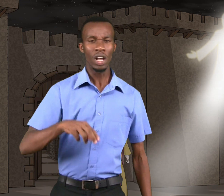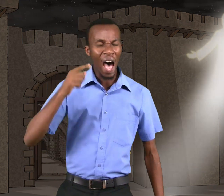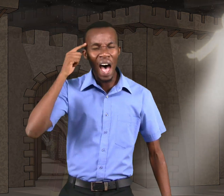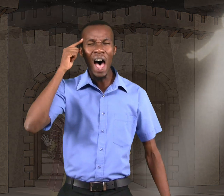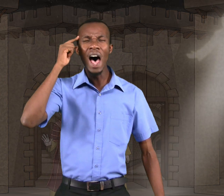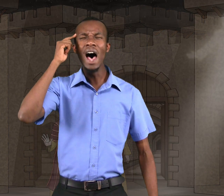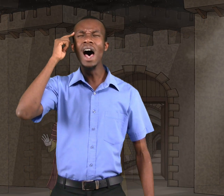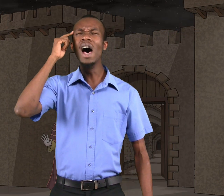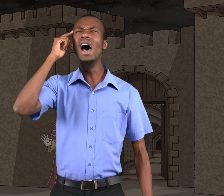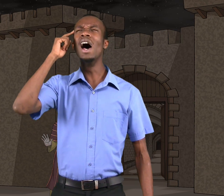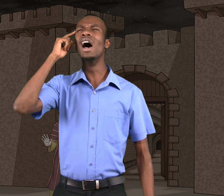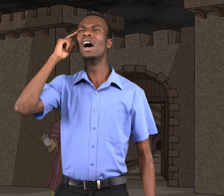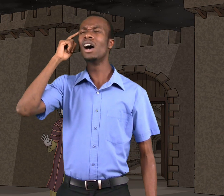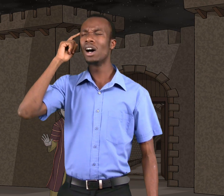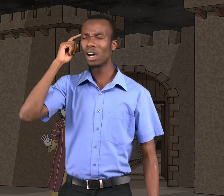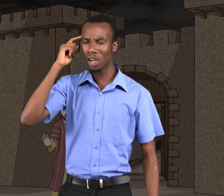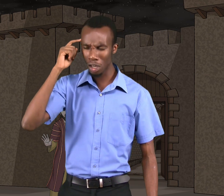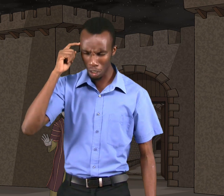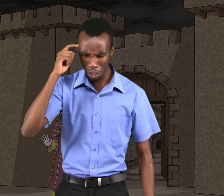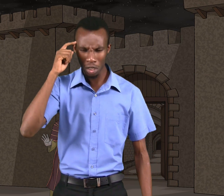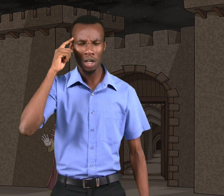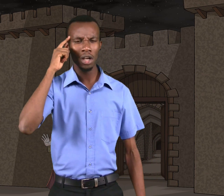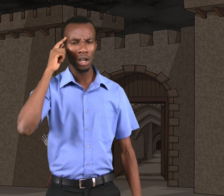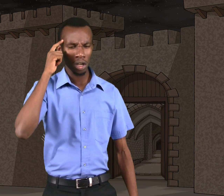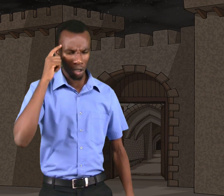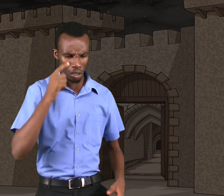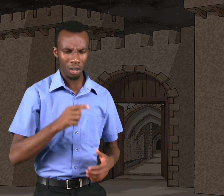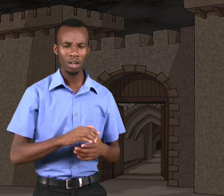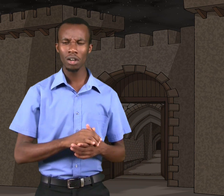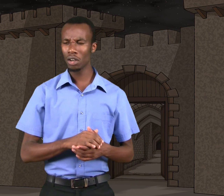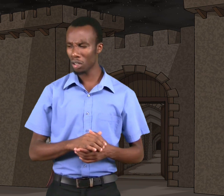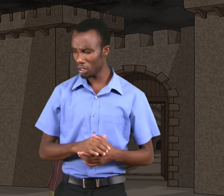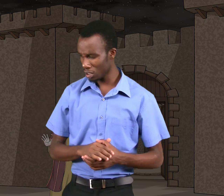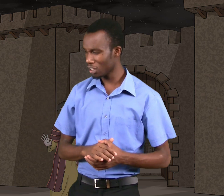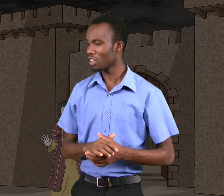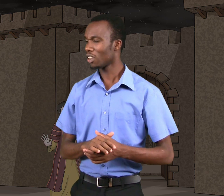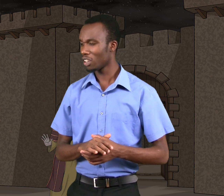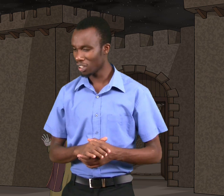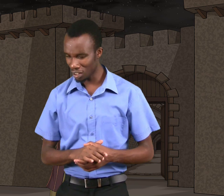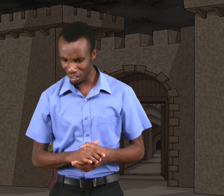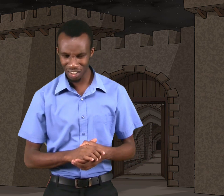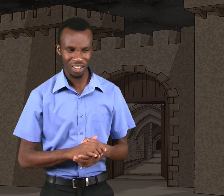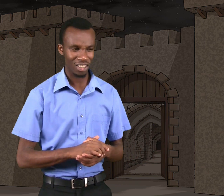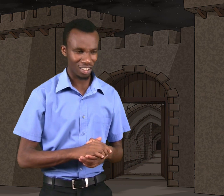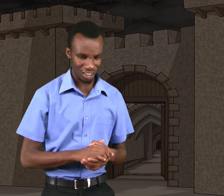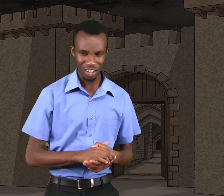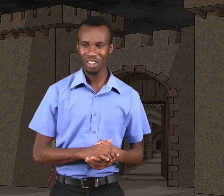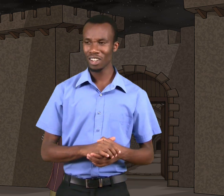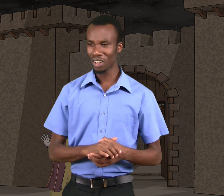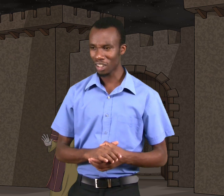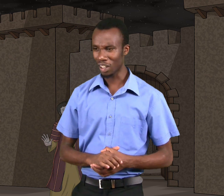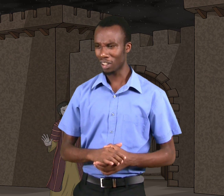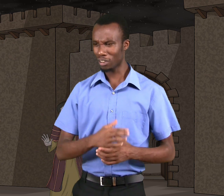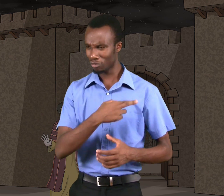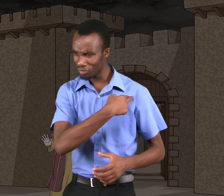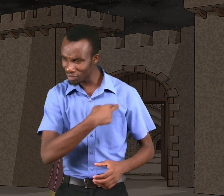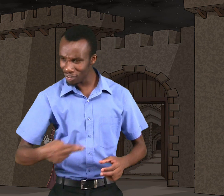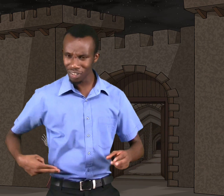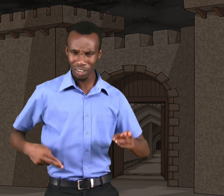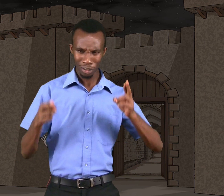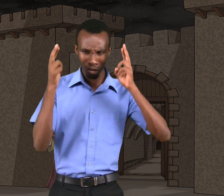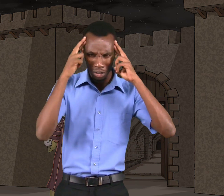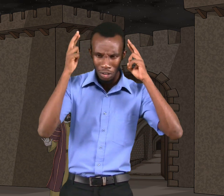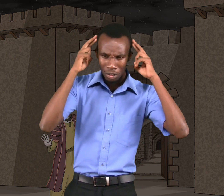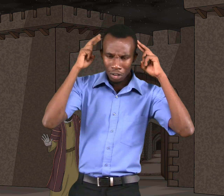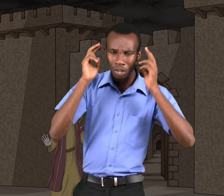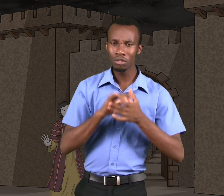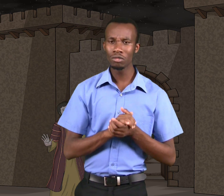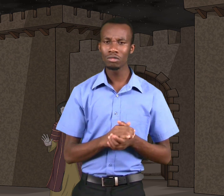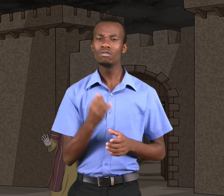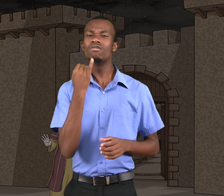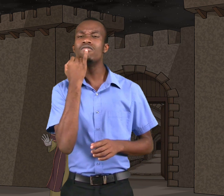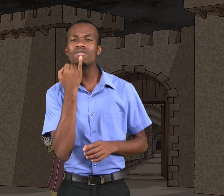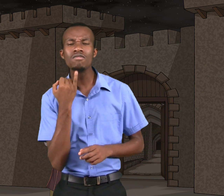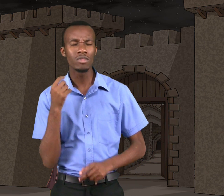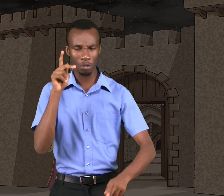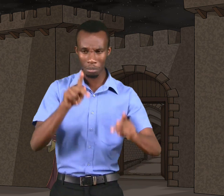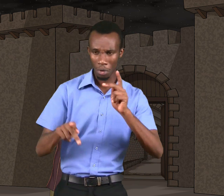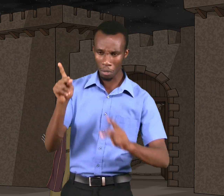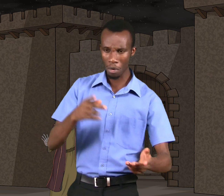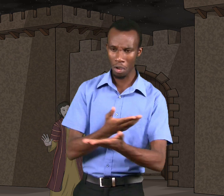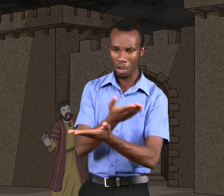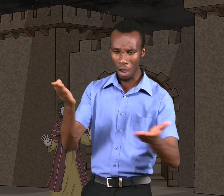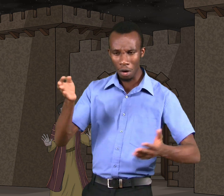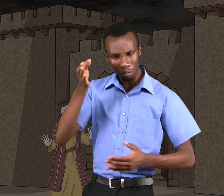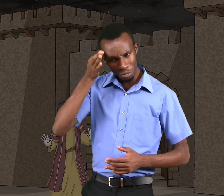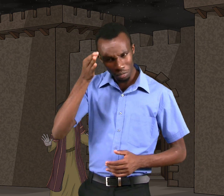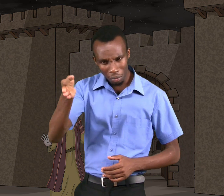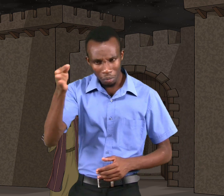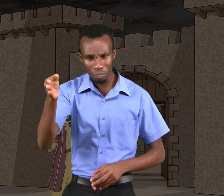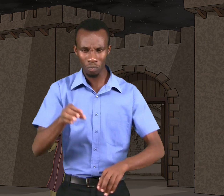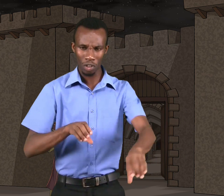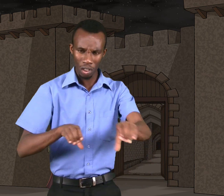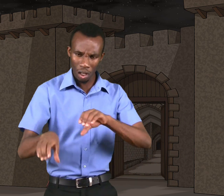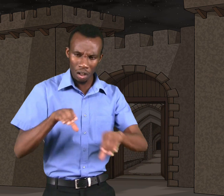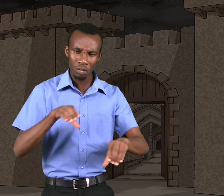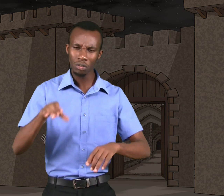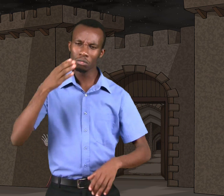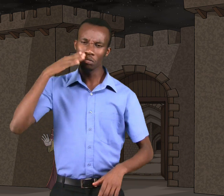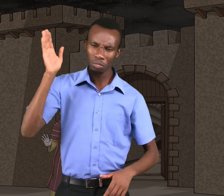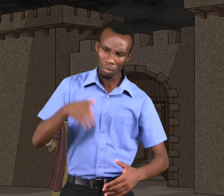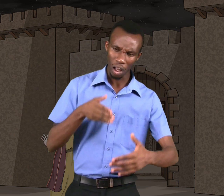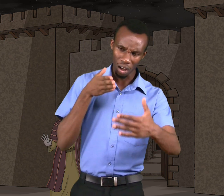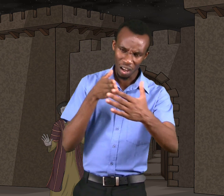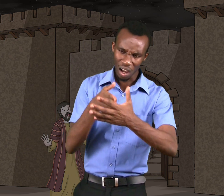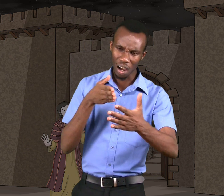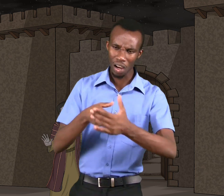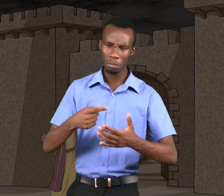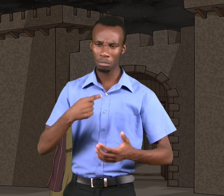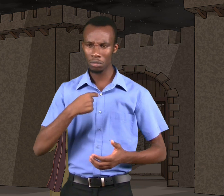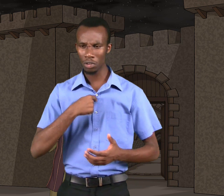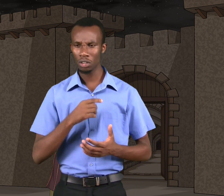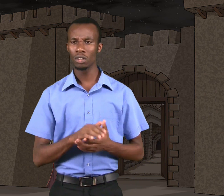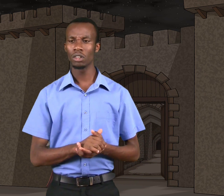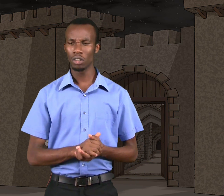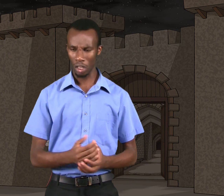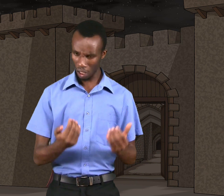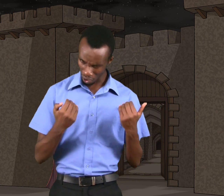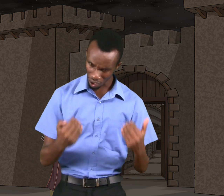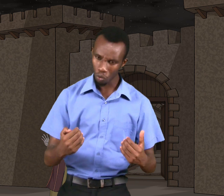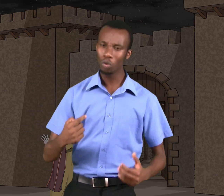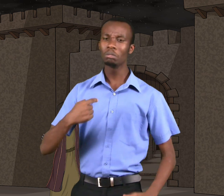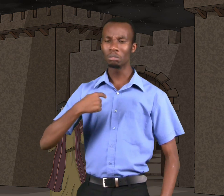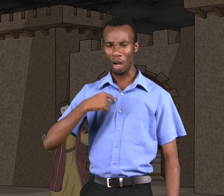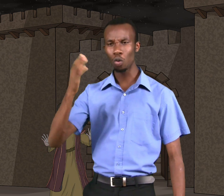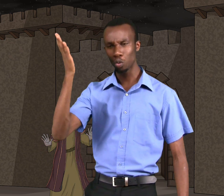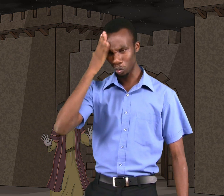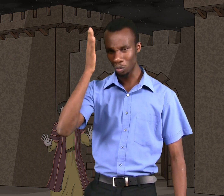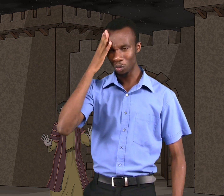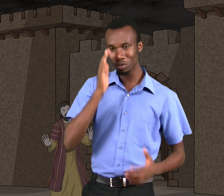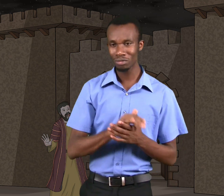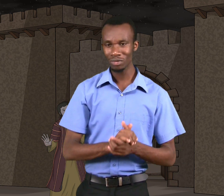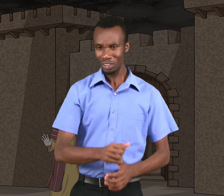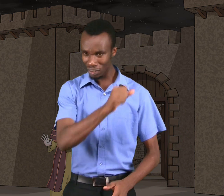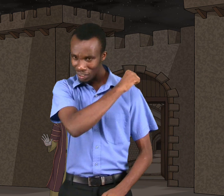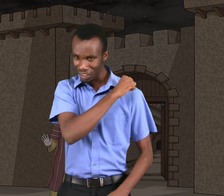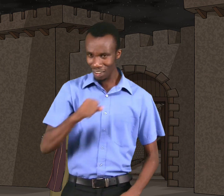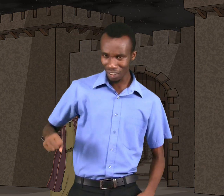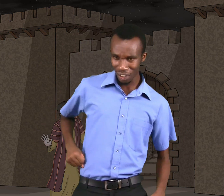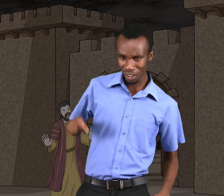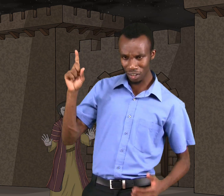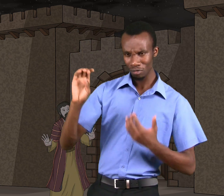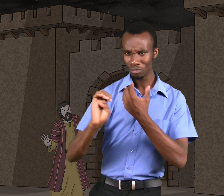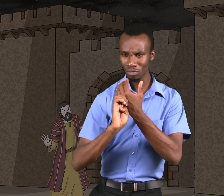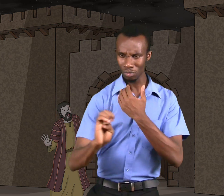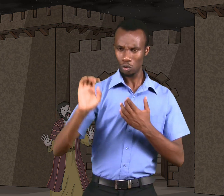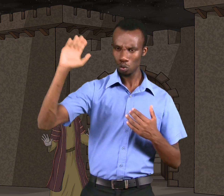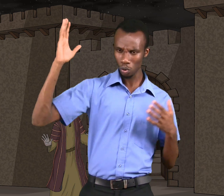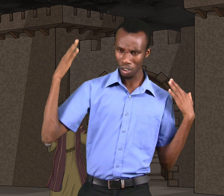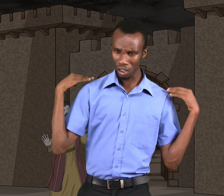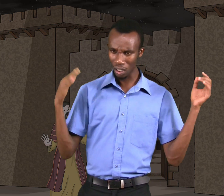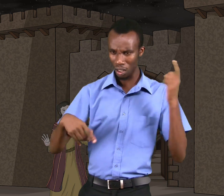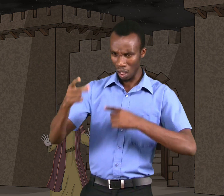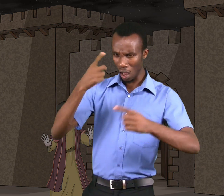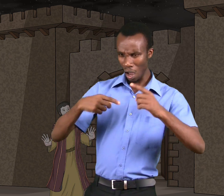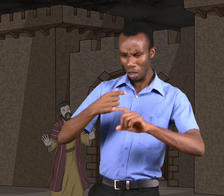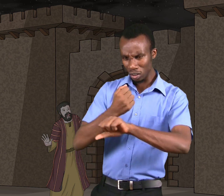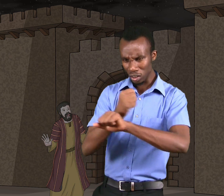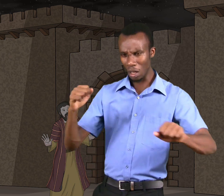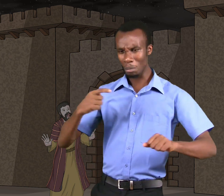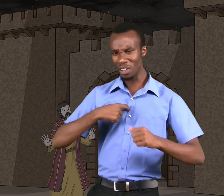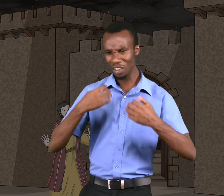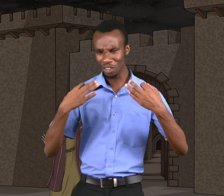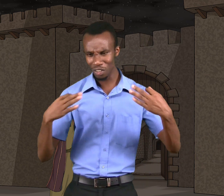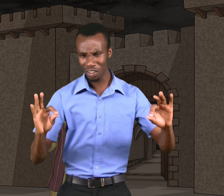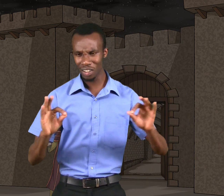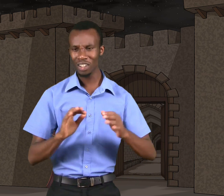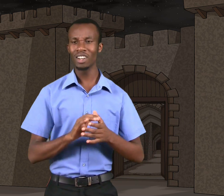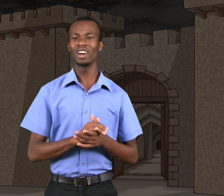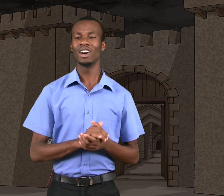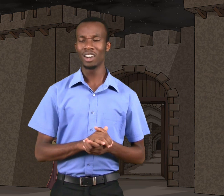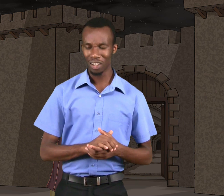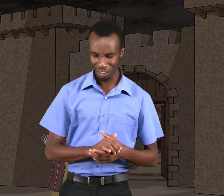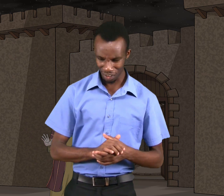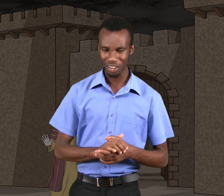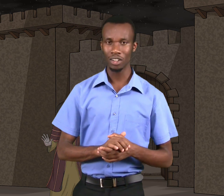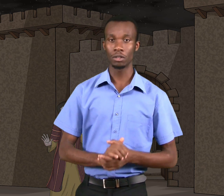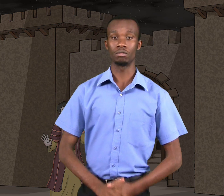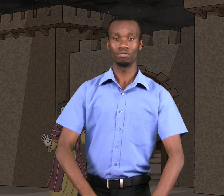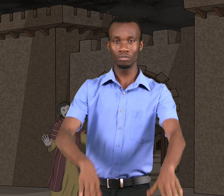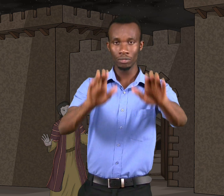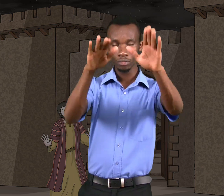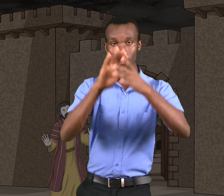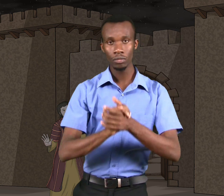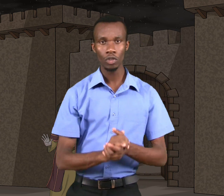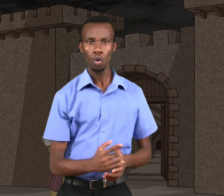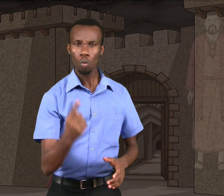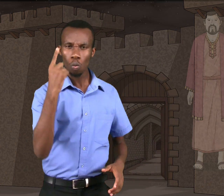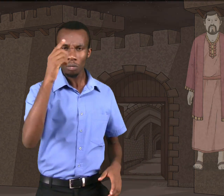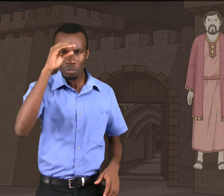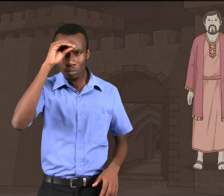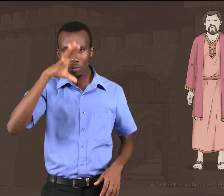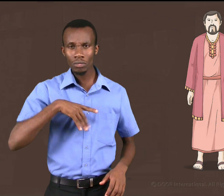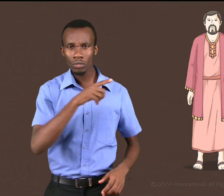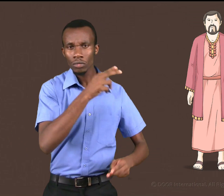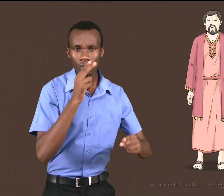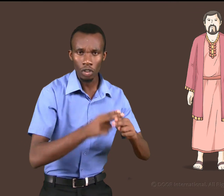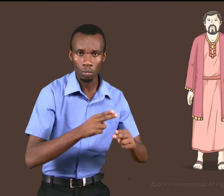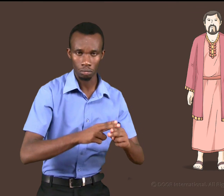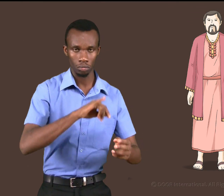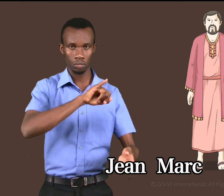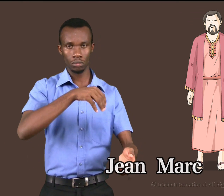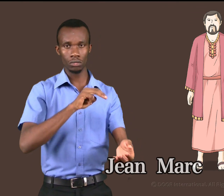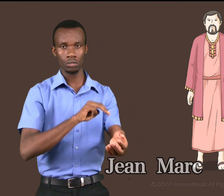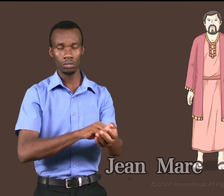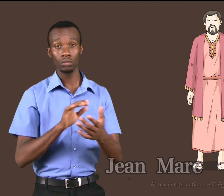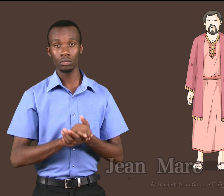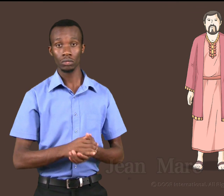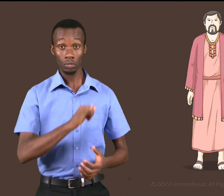Then Peter came to himself and said, “Now I know for sure that the Lord has sent His angel and rescued me from Herod’s grasp and from everything the Jewish people were anticipating.”